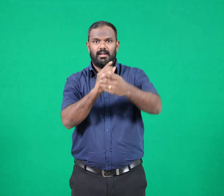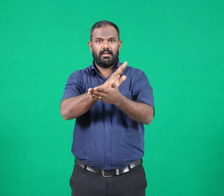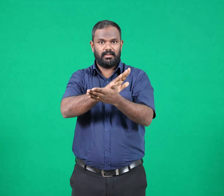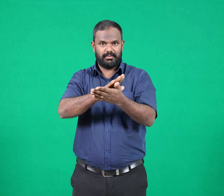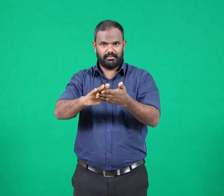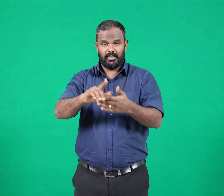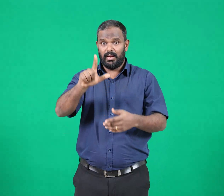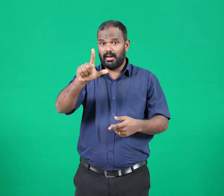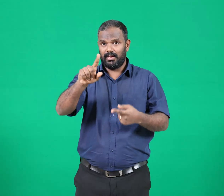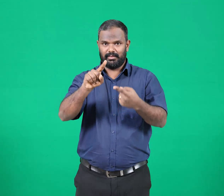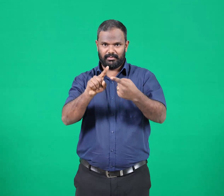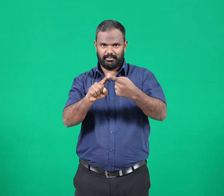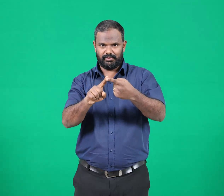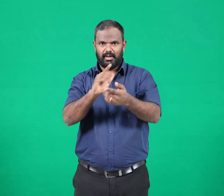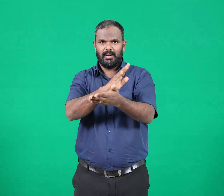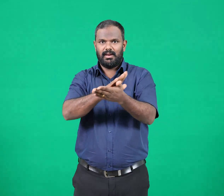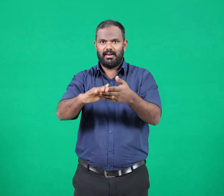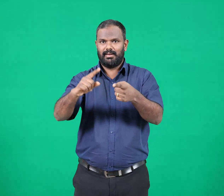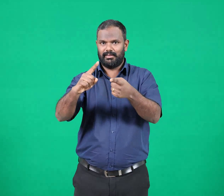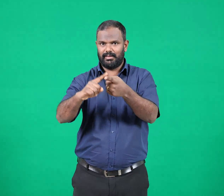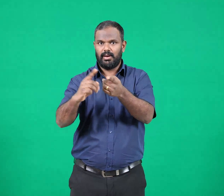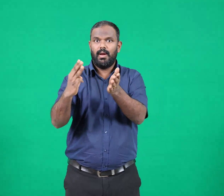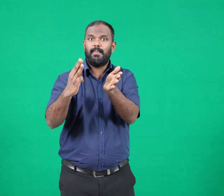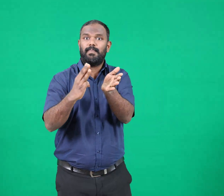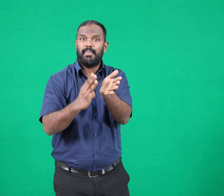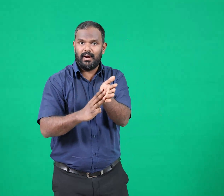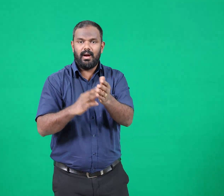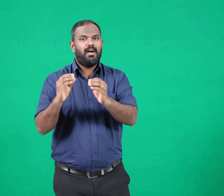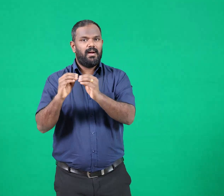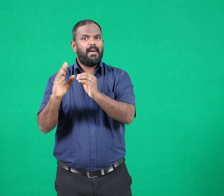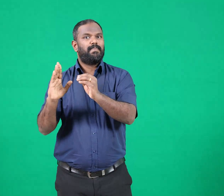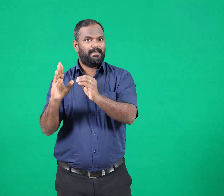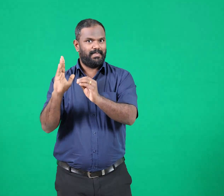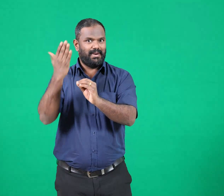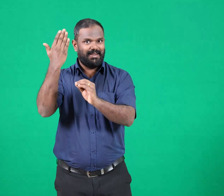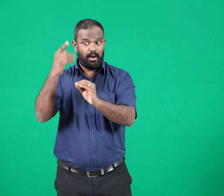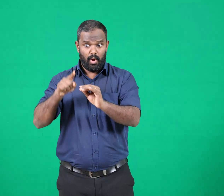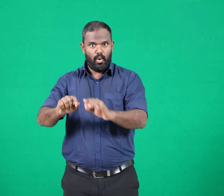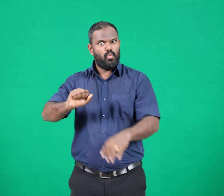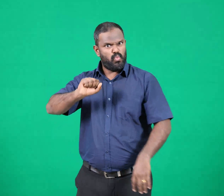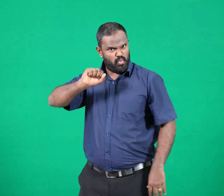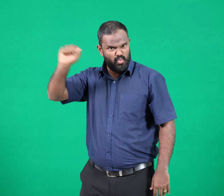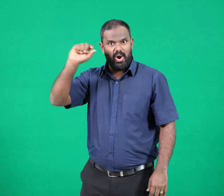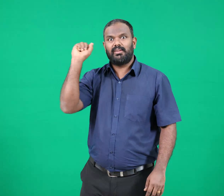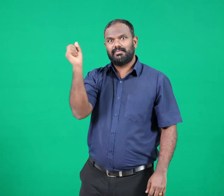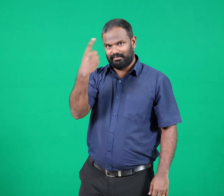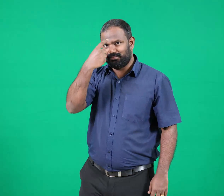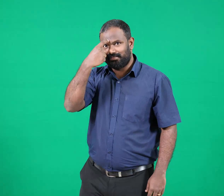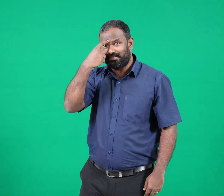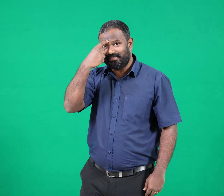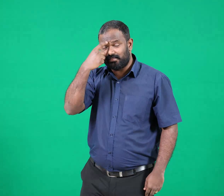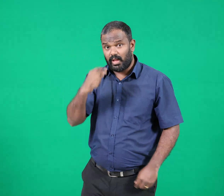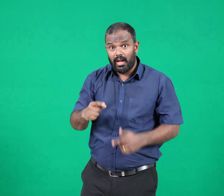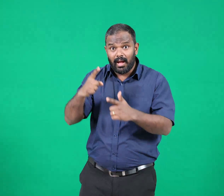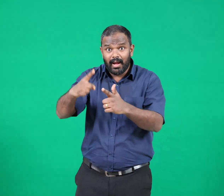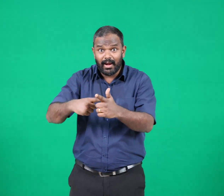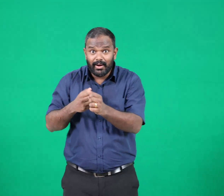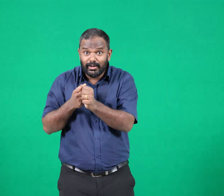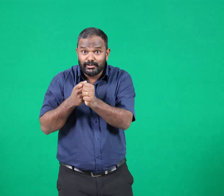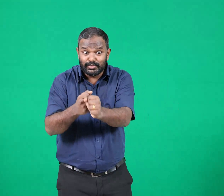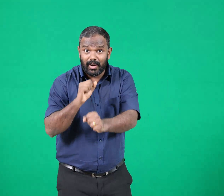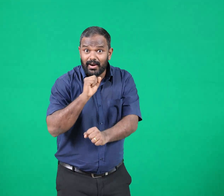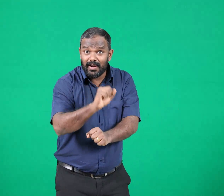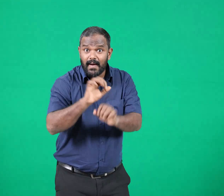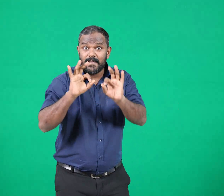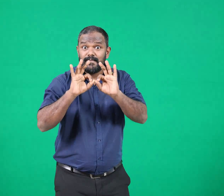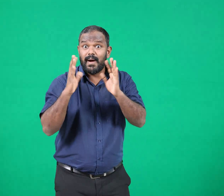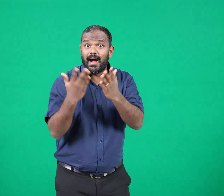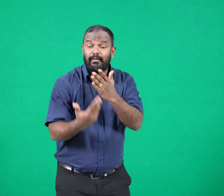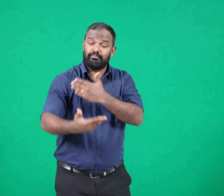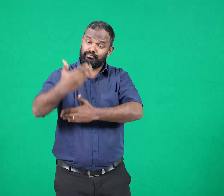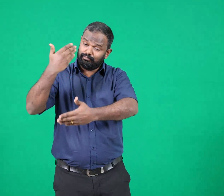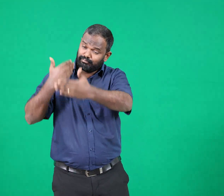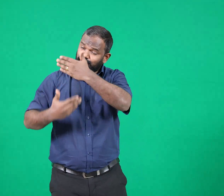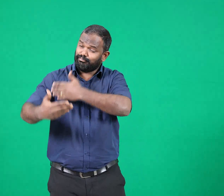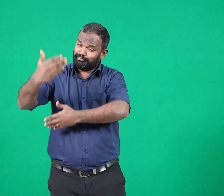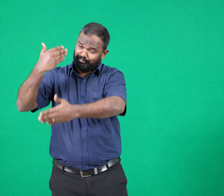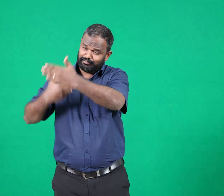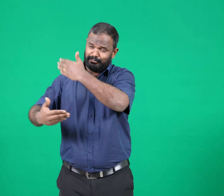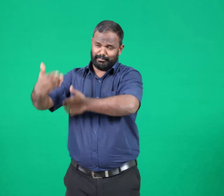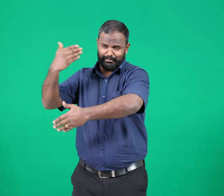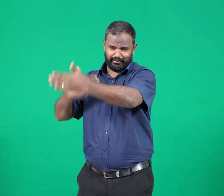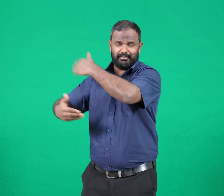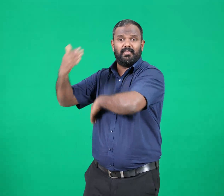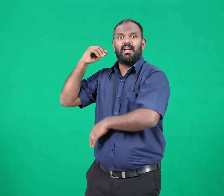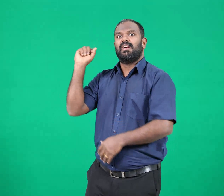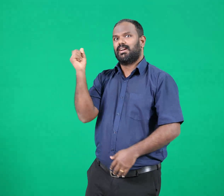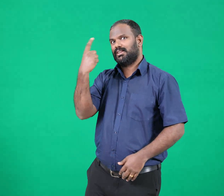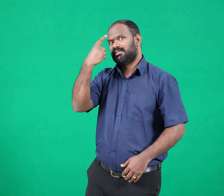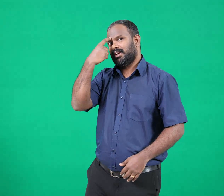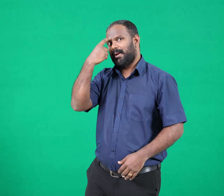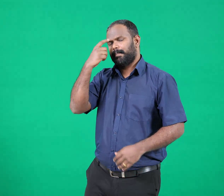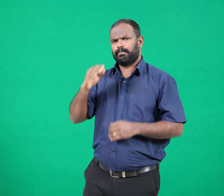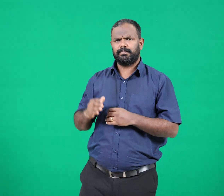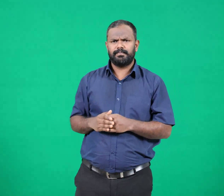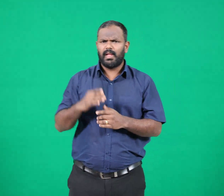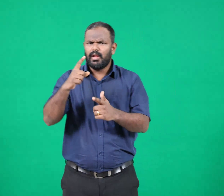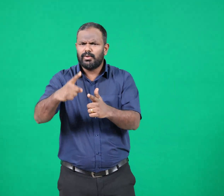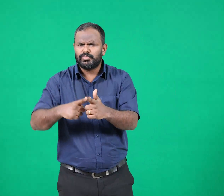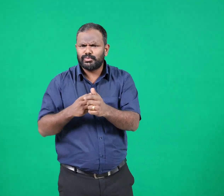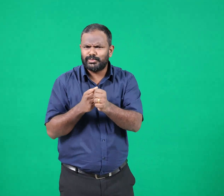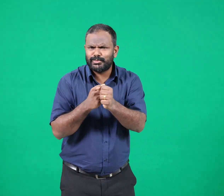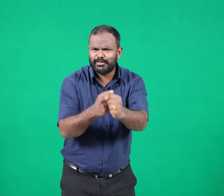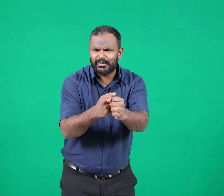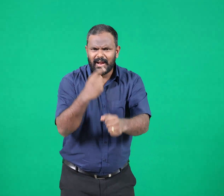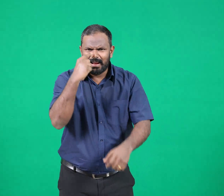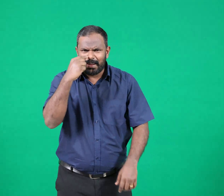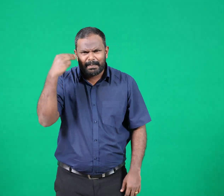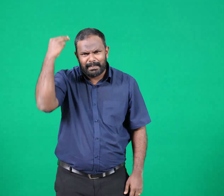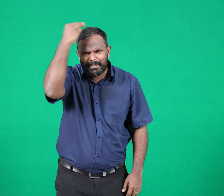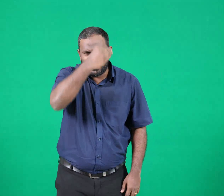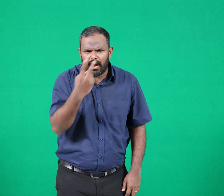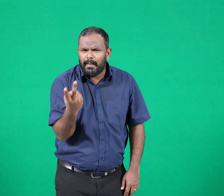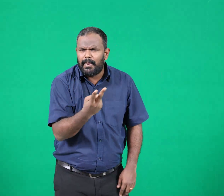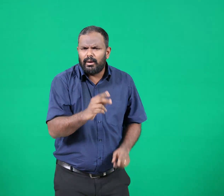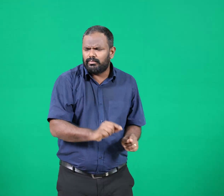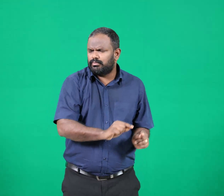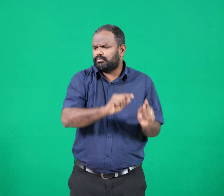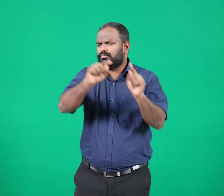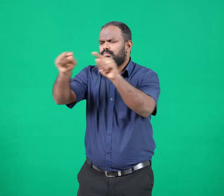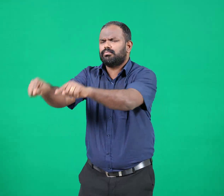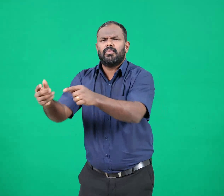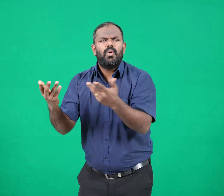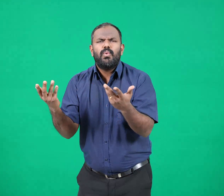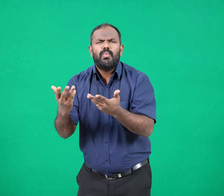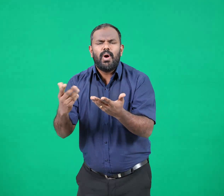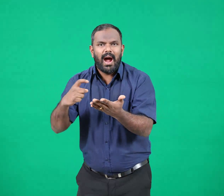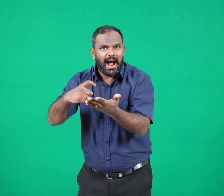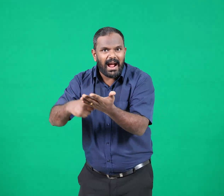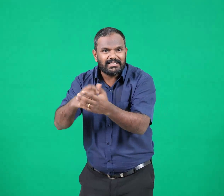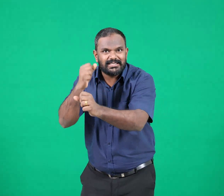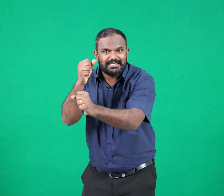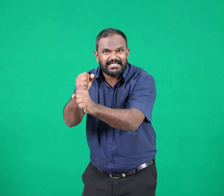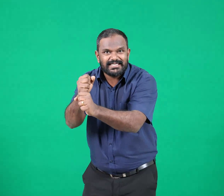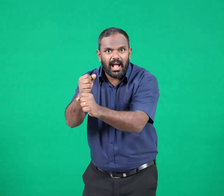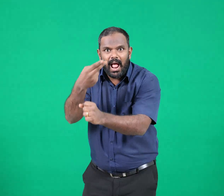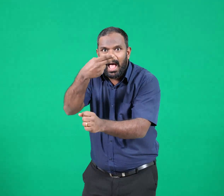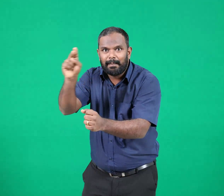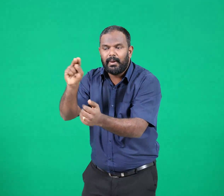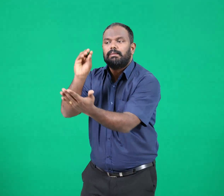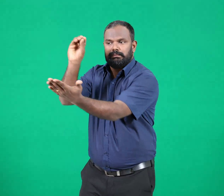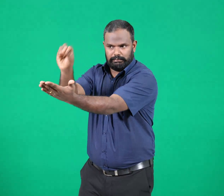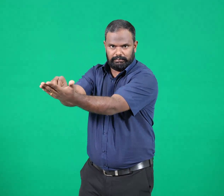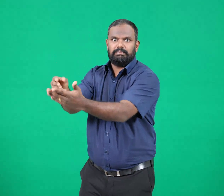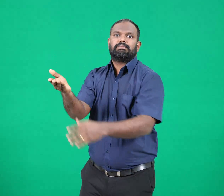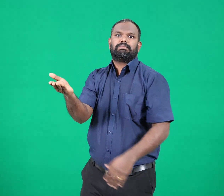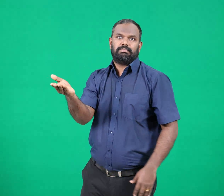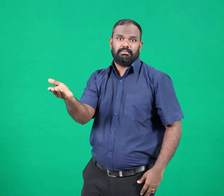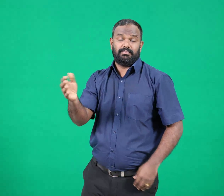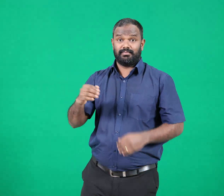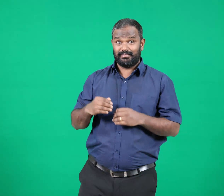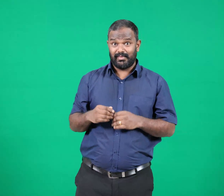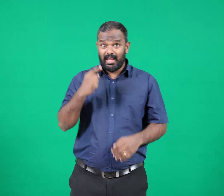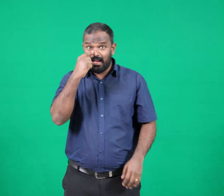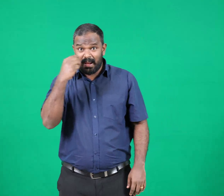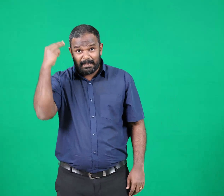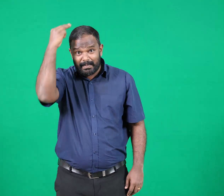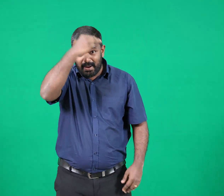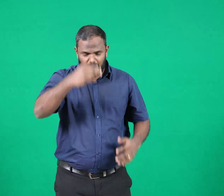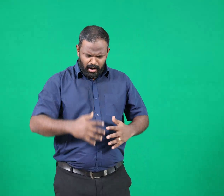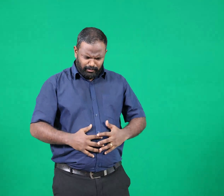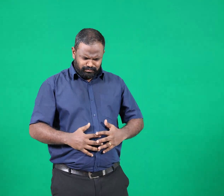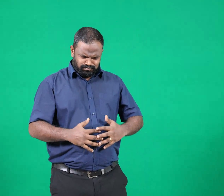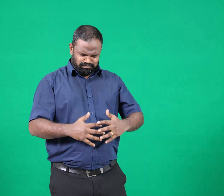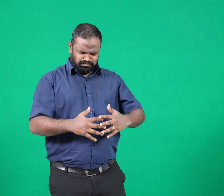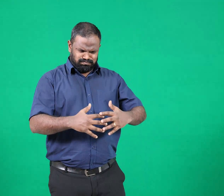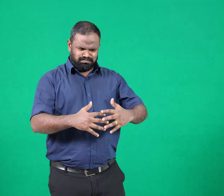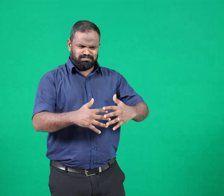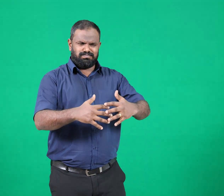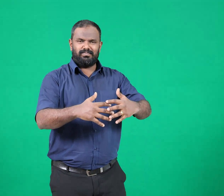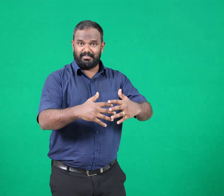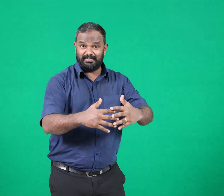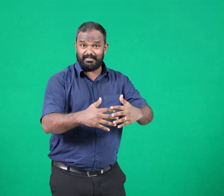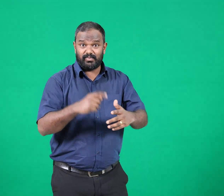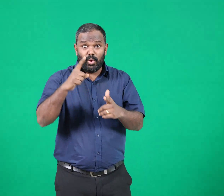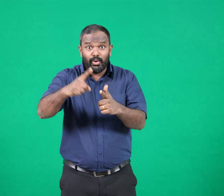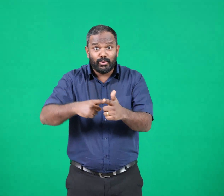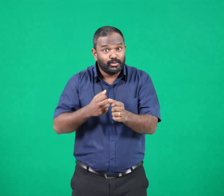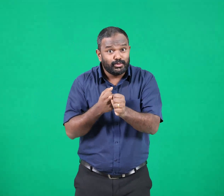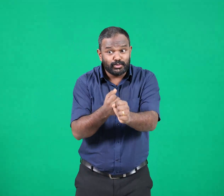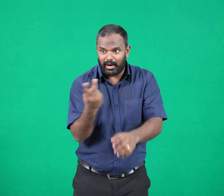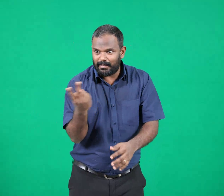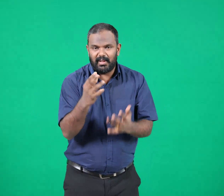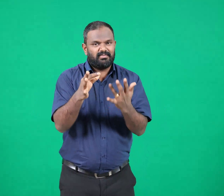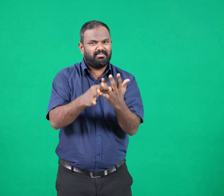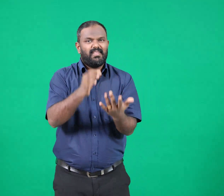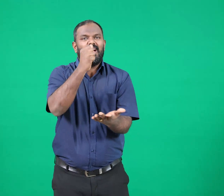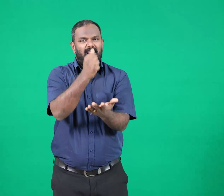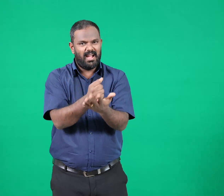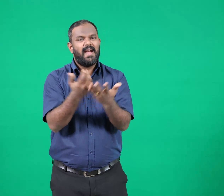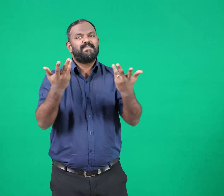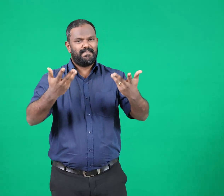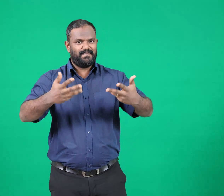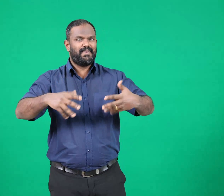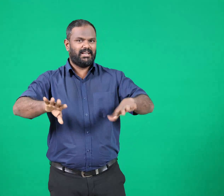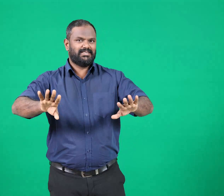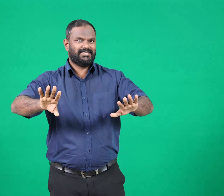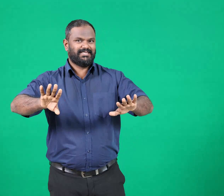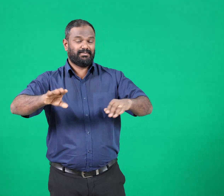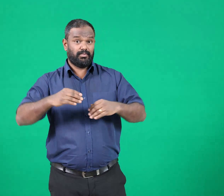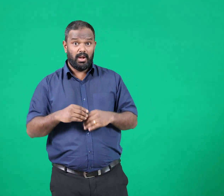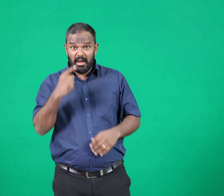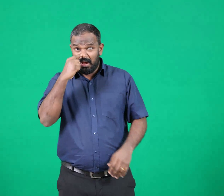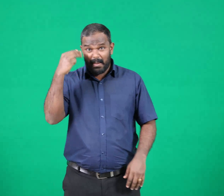He went there to register with Mary, who was pledged to him in marriage and was expecting a child.